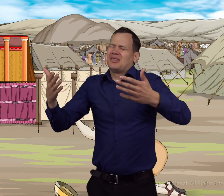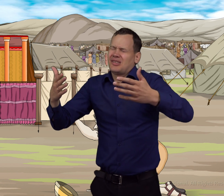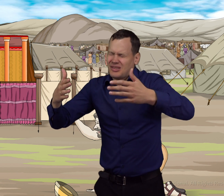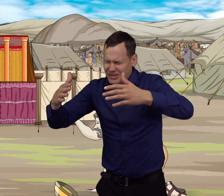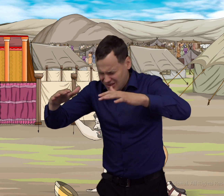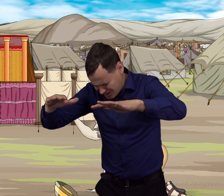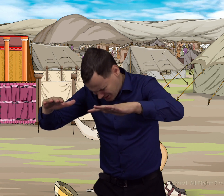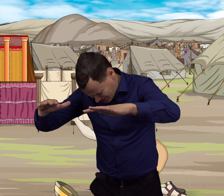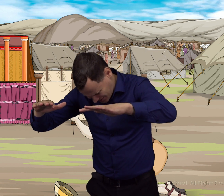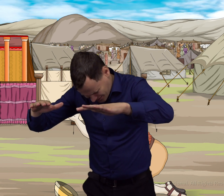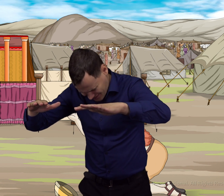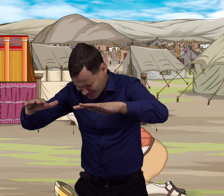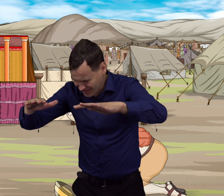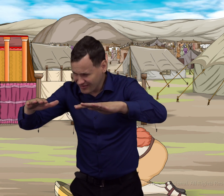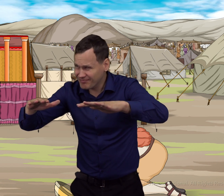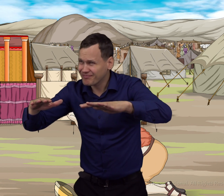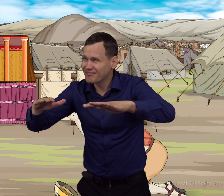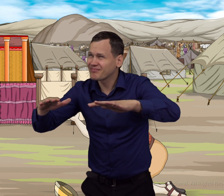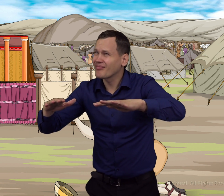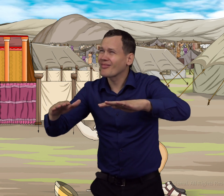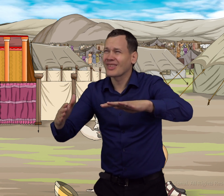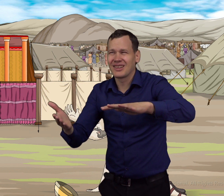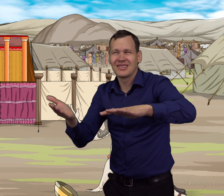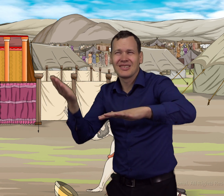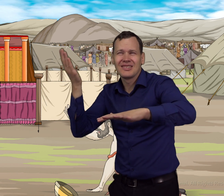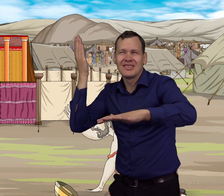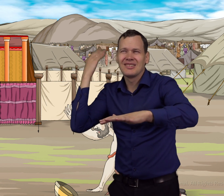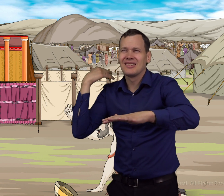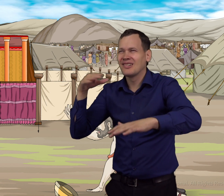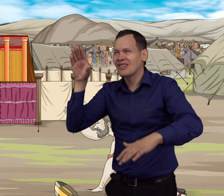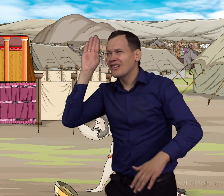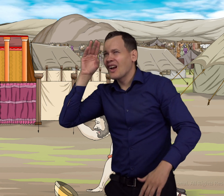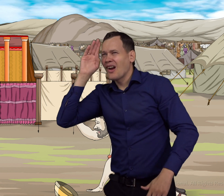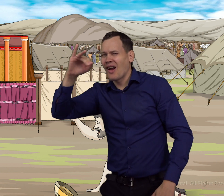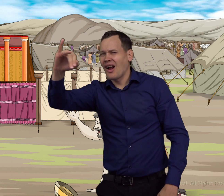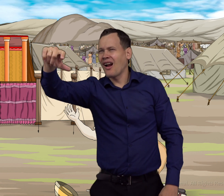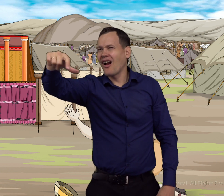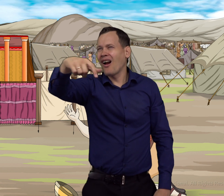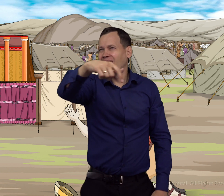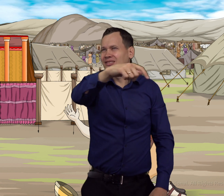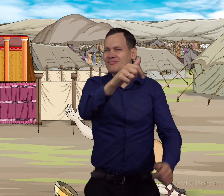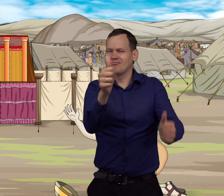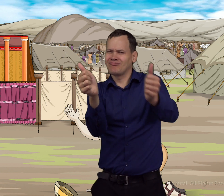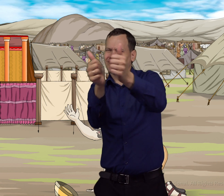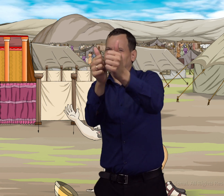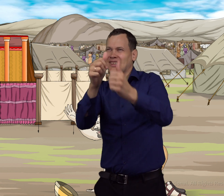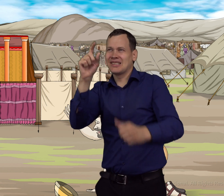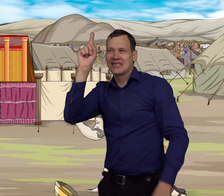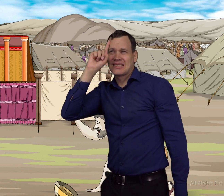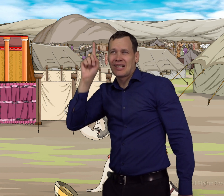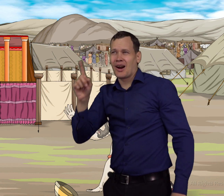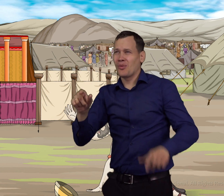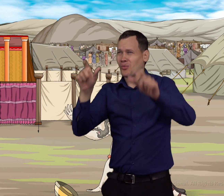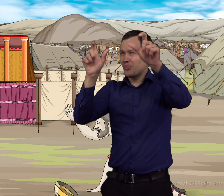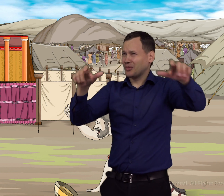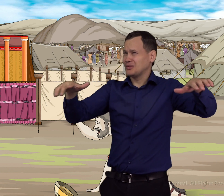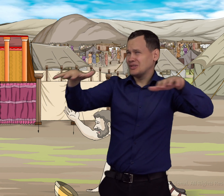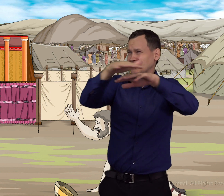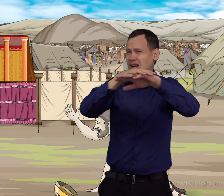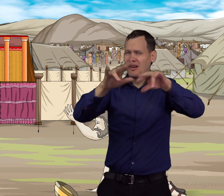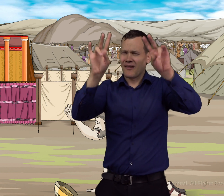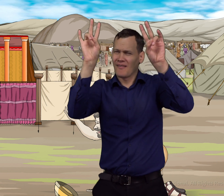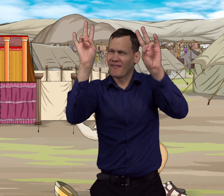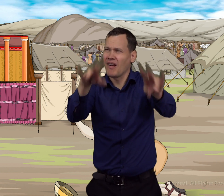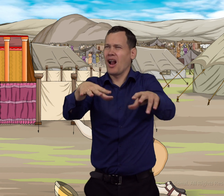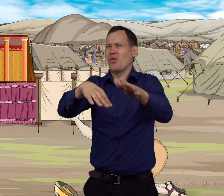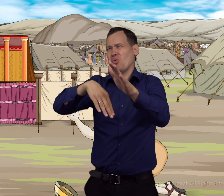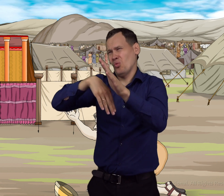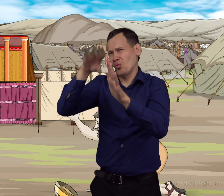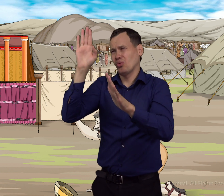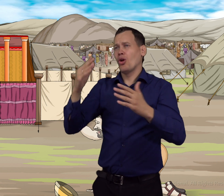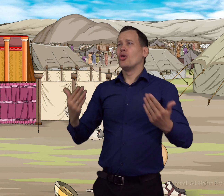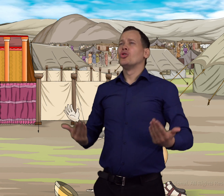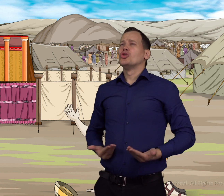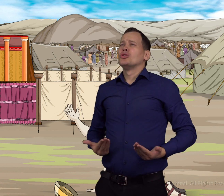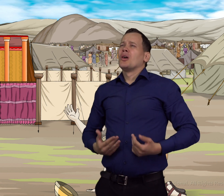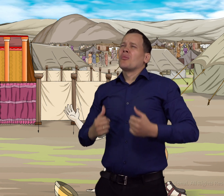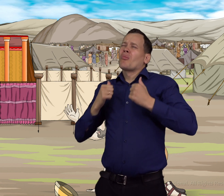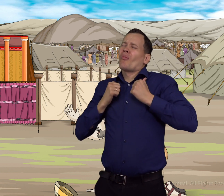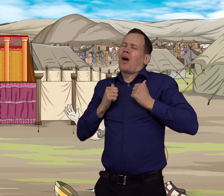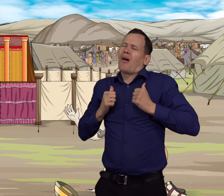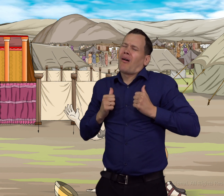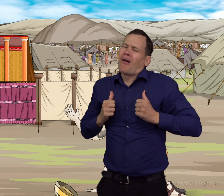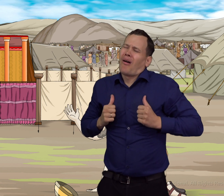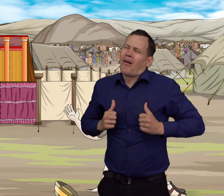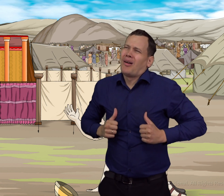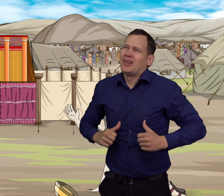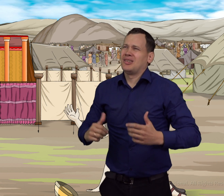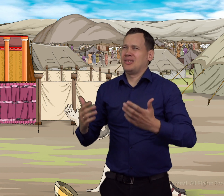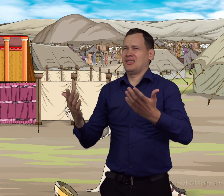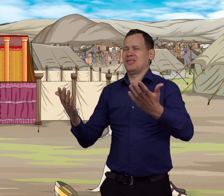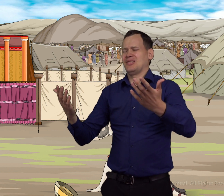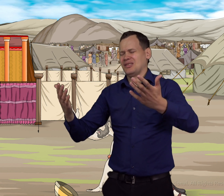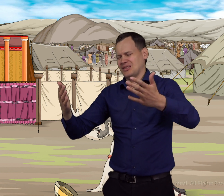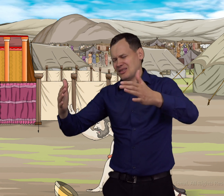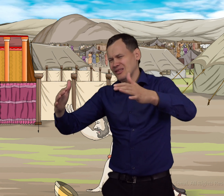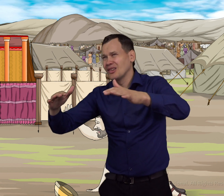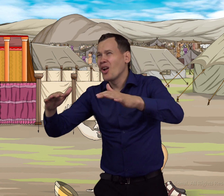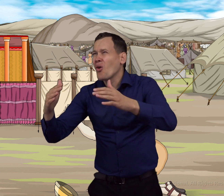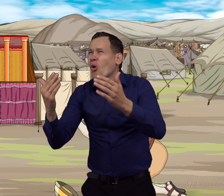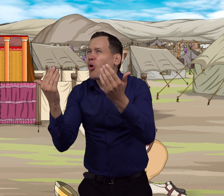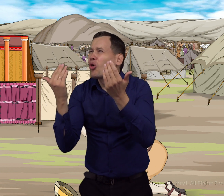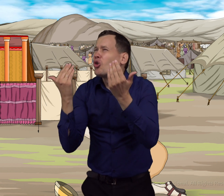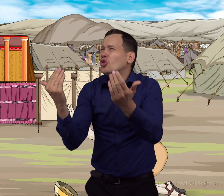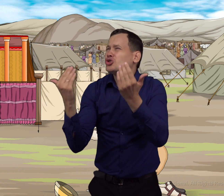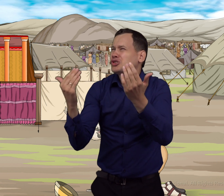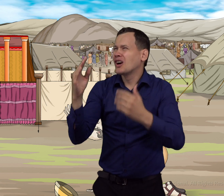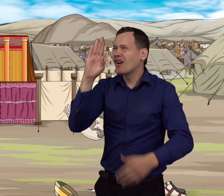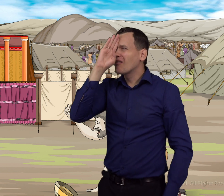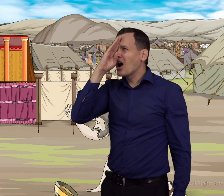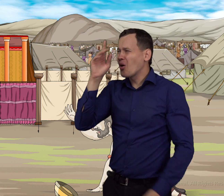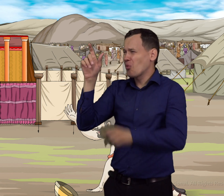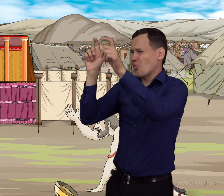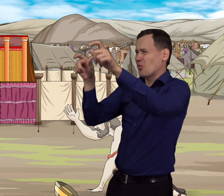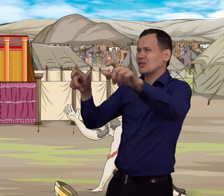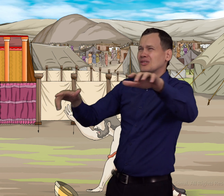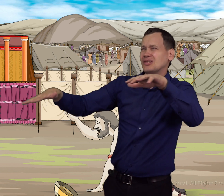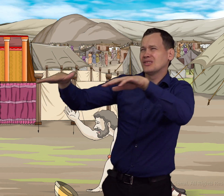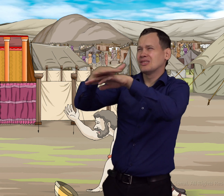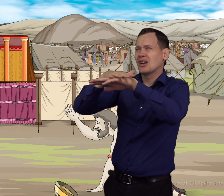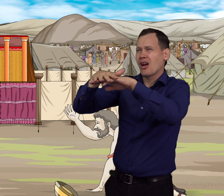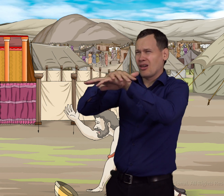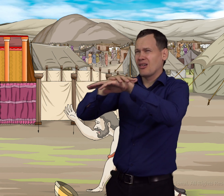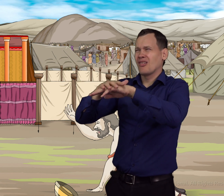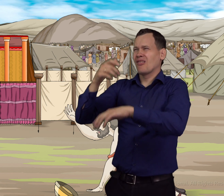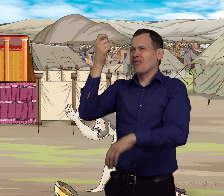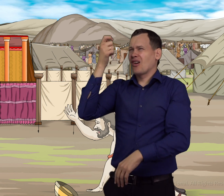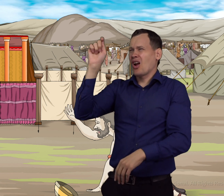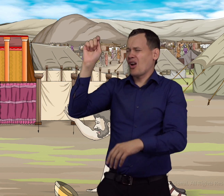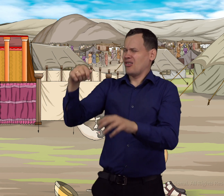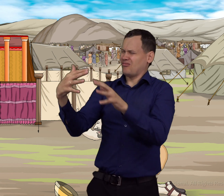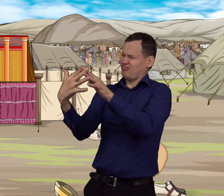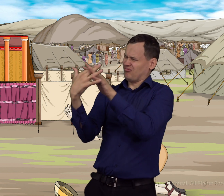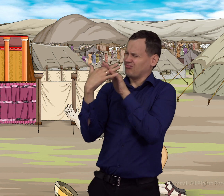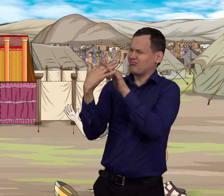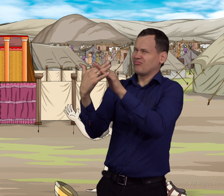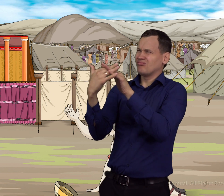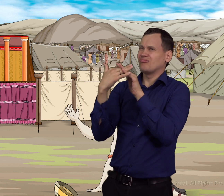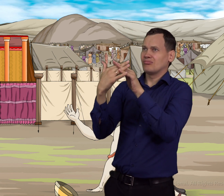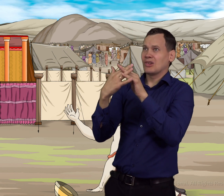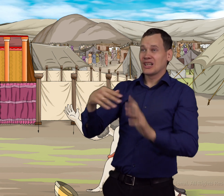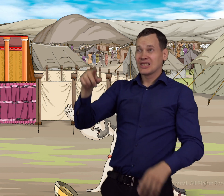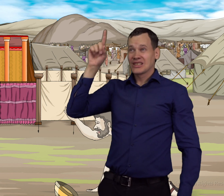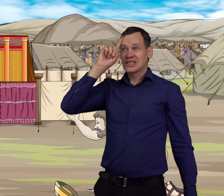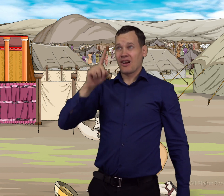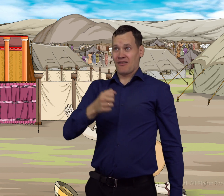If only we had been content to stay on the other side of the Jordan!